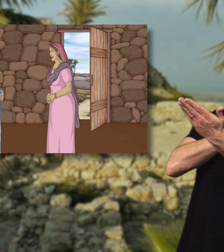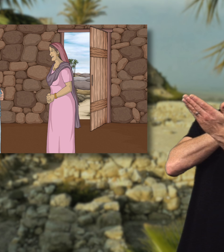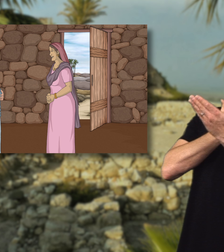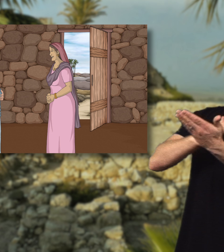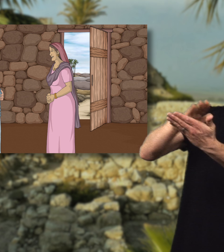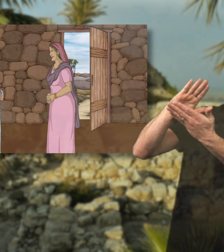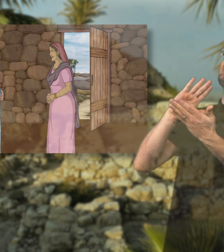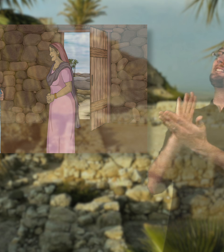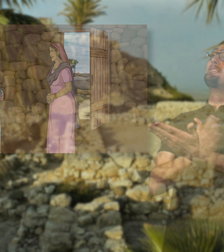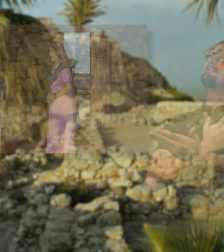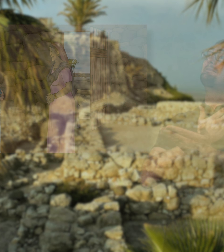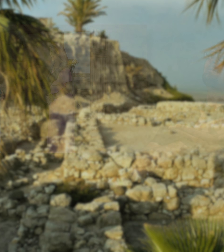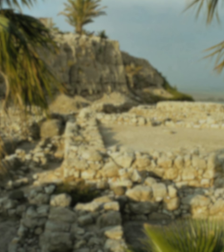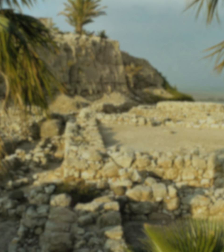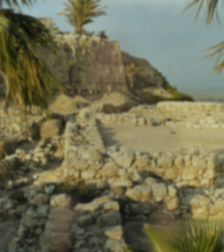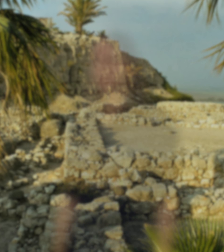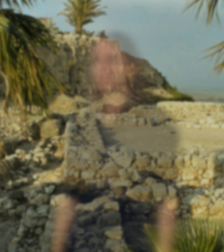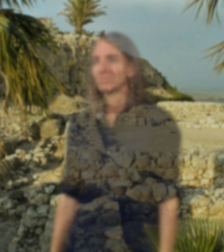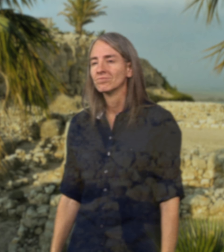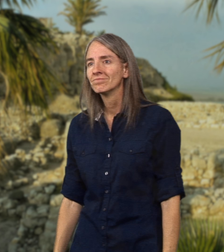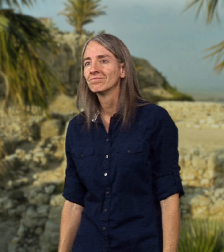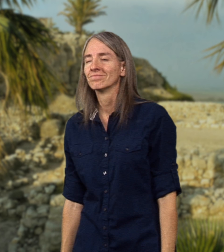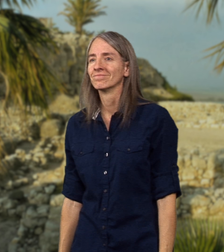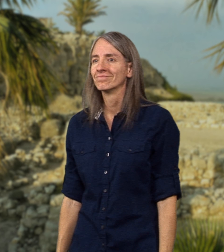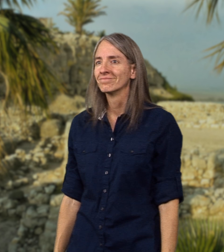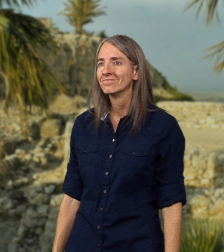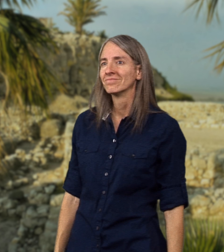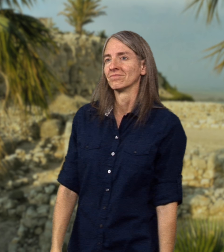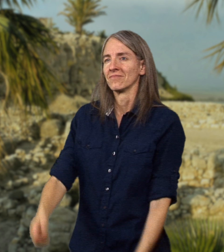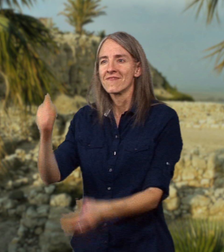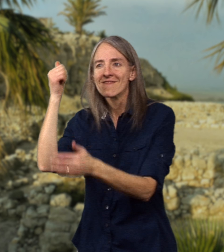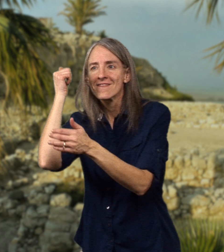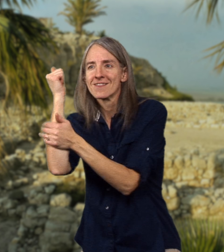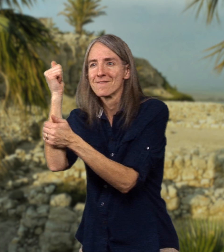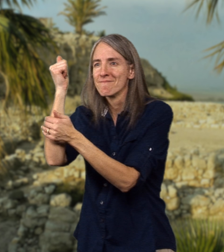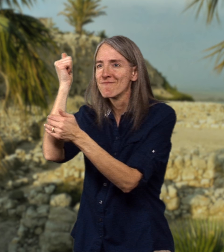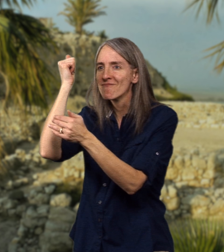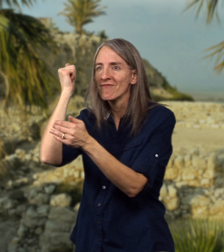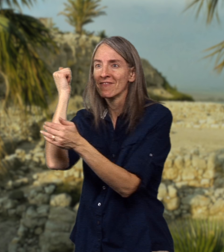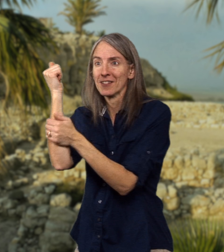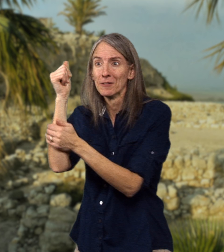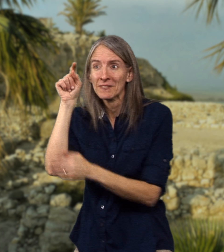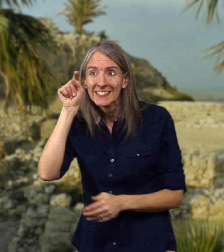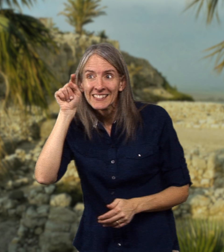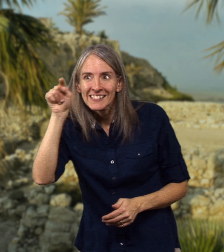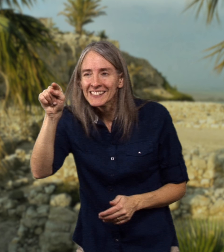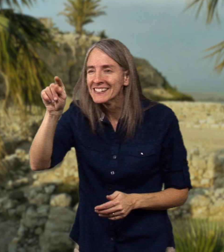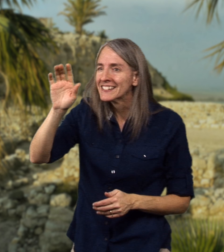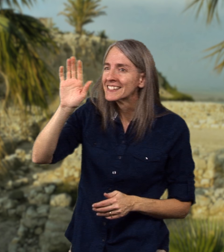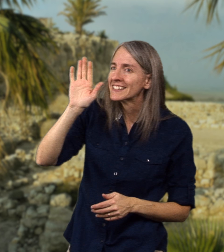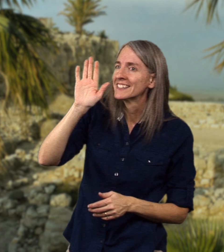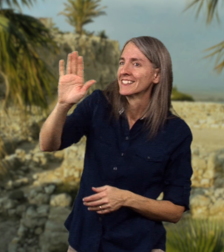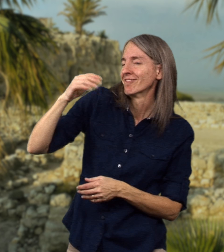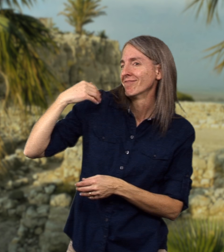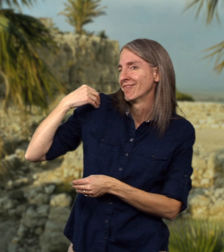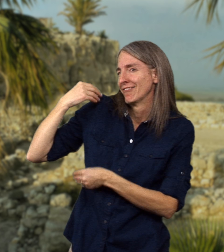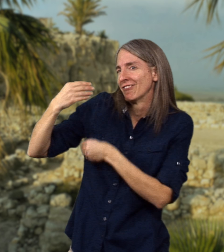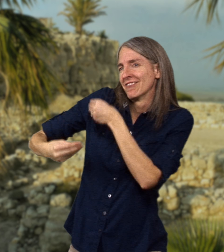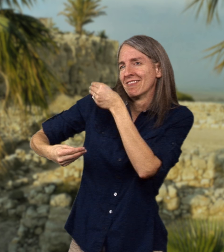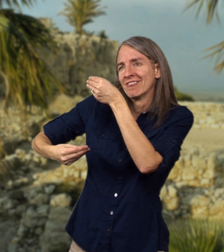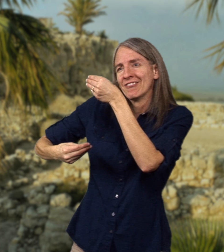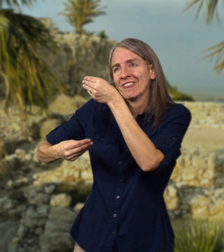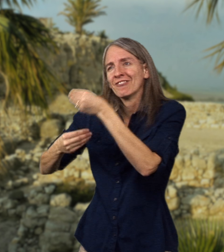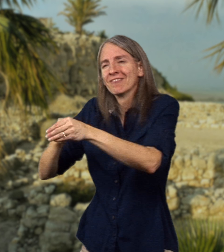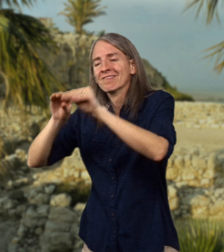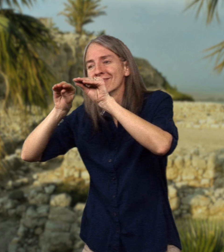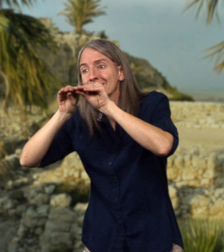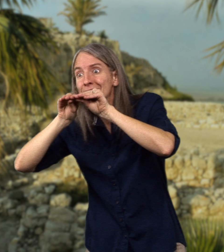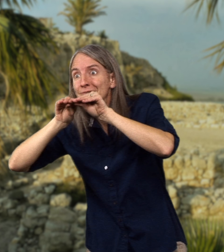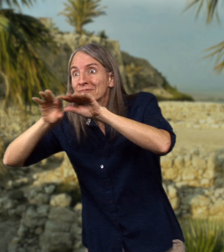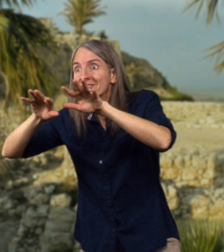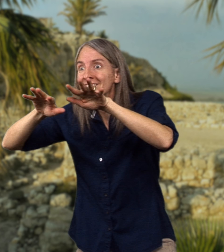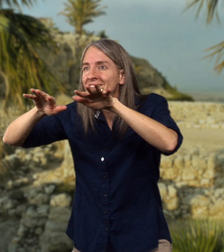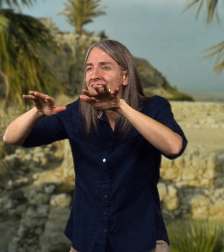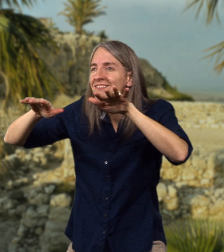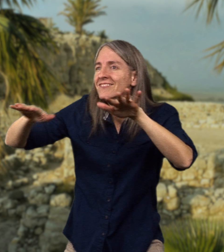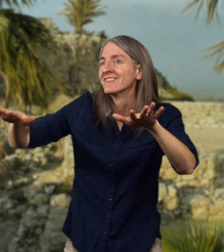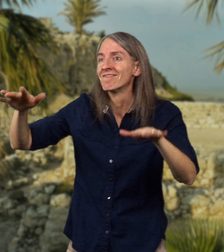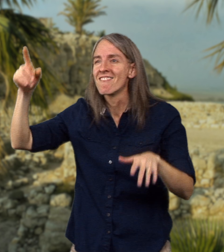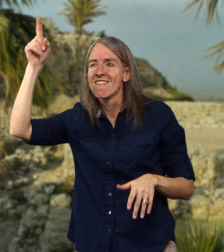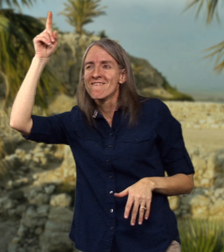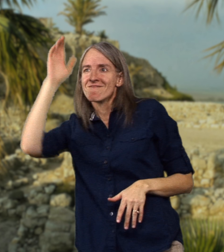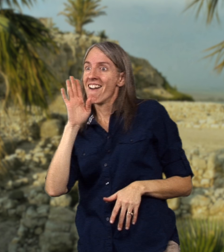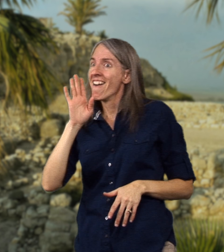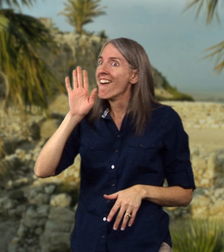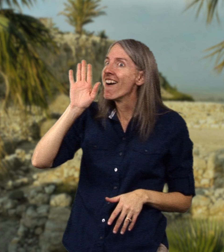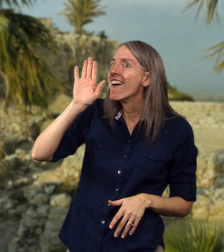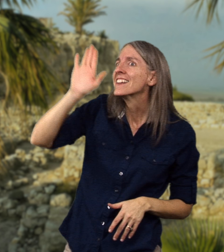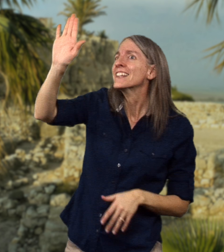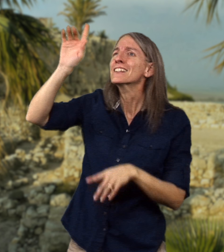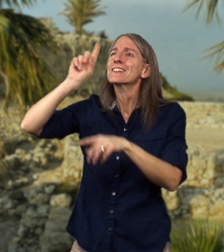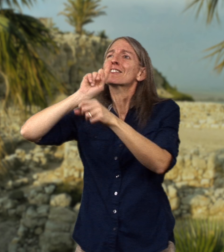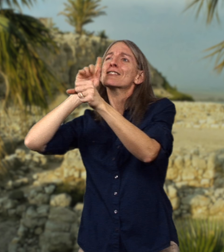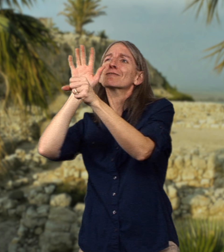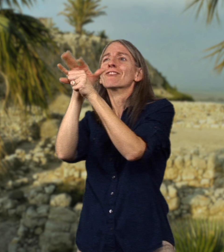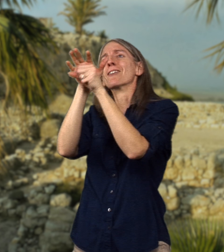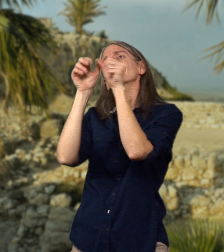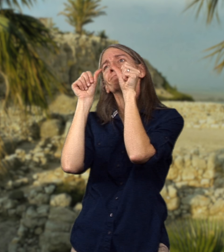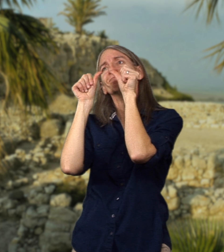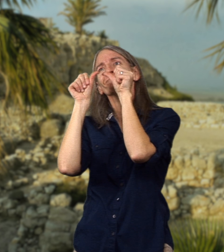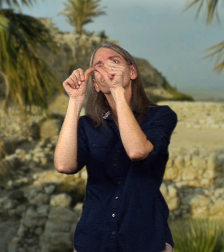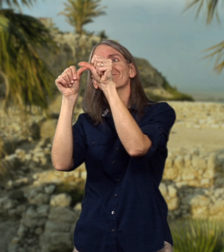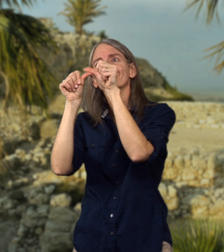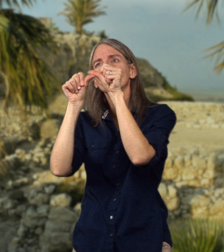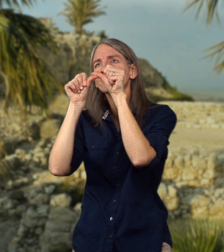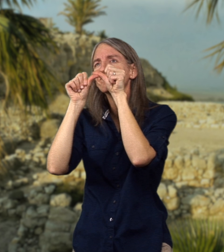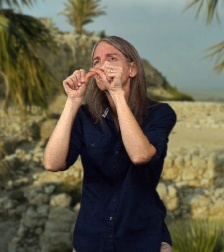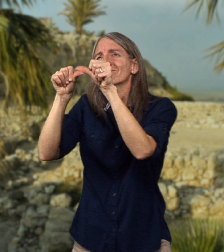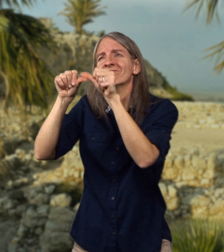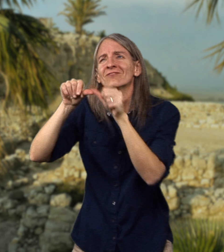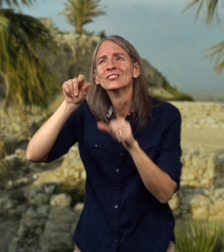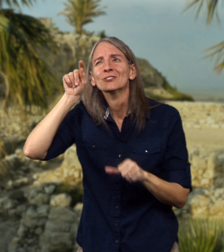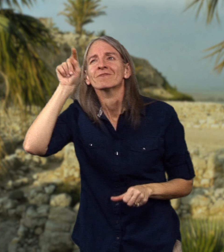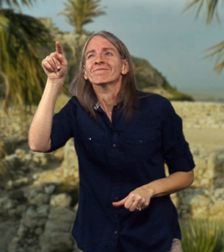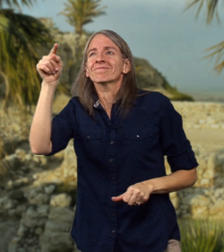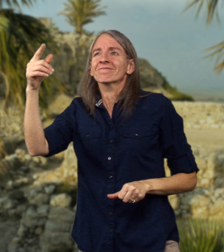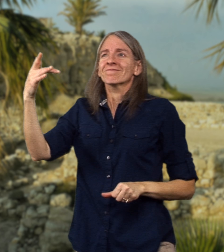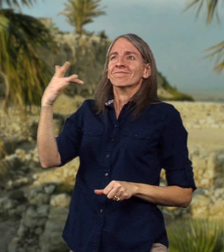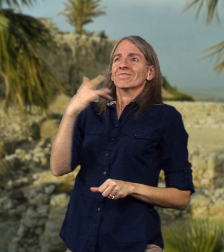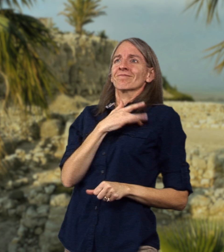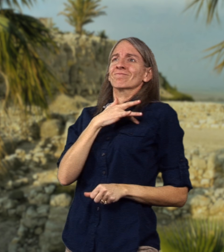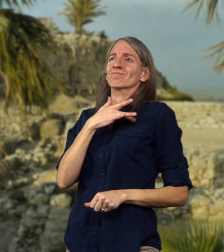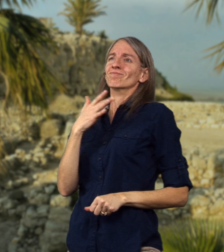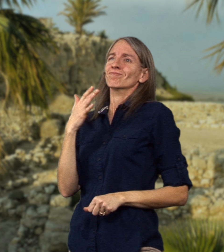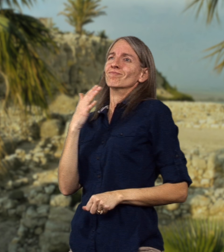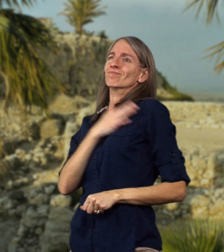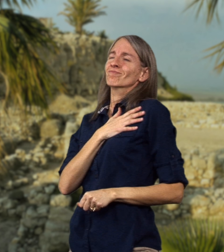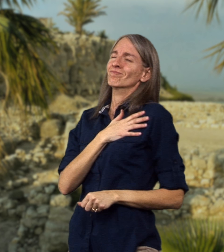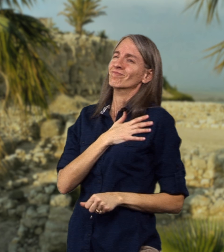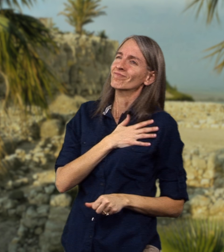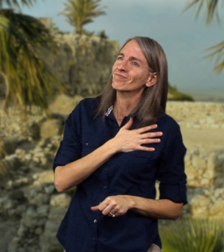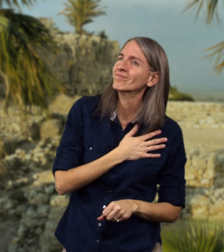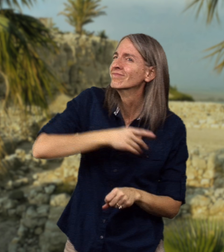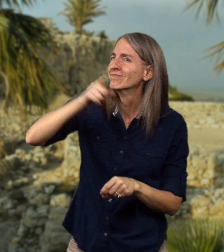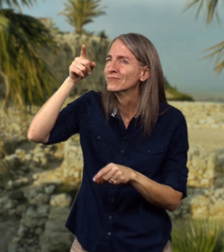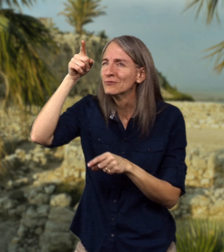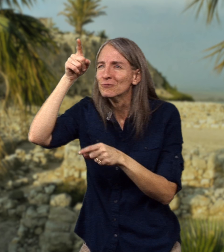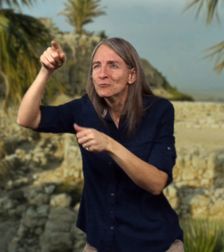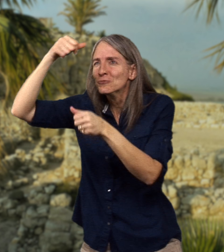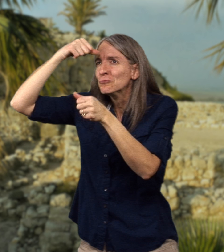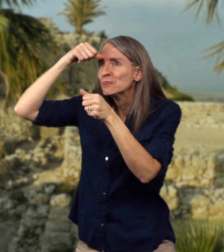Then Mary said: “My soul magnifies the Lord, and my spirit rejoices in God my Savior!